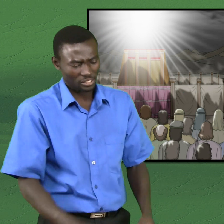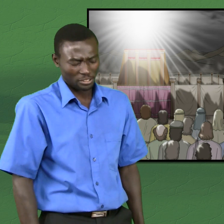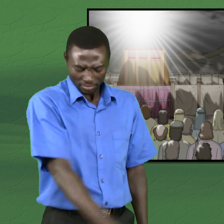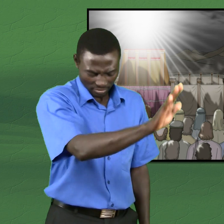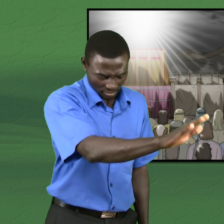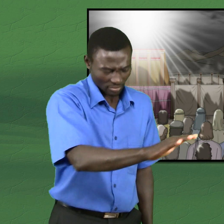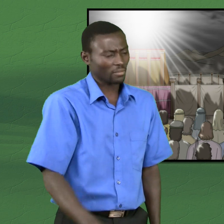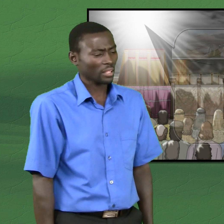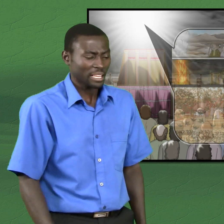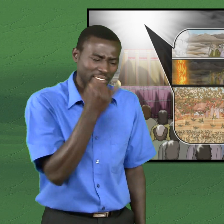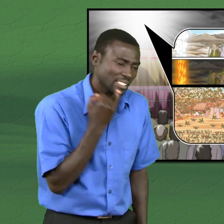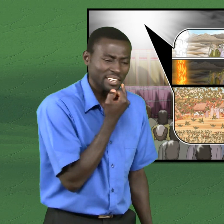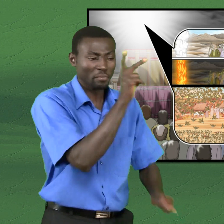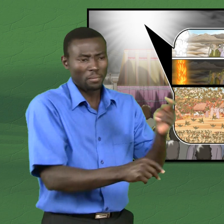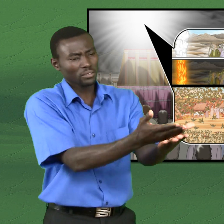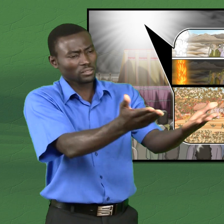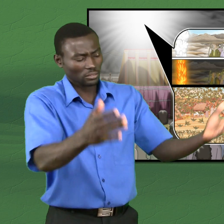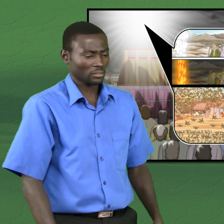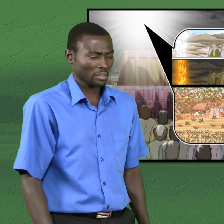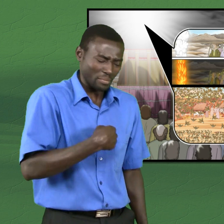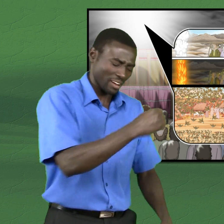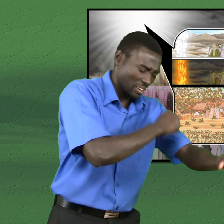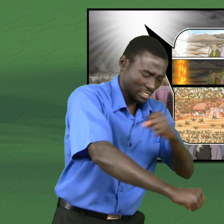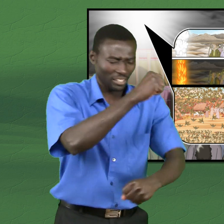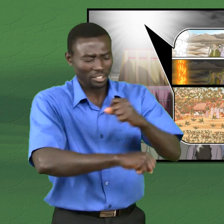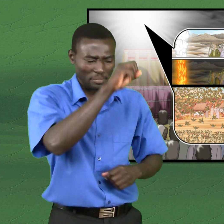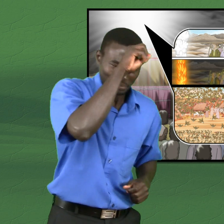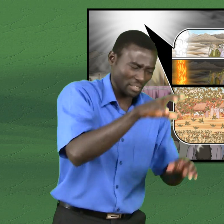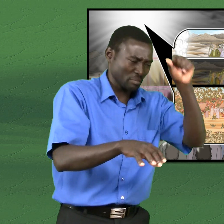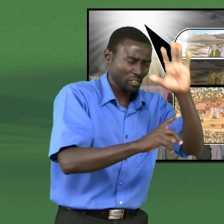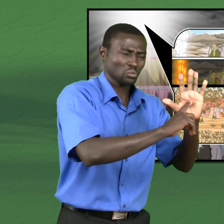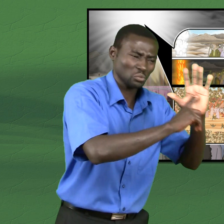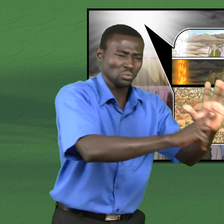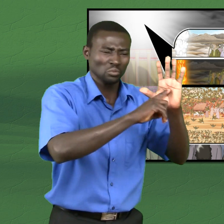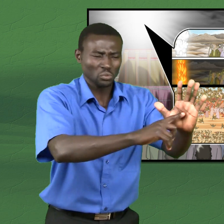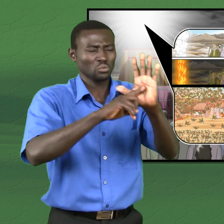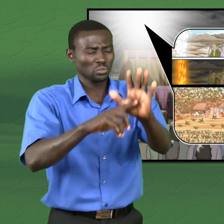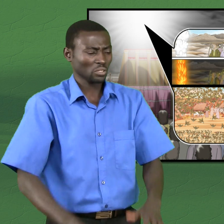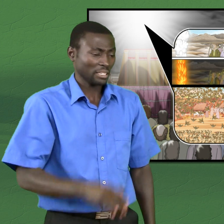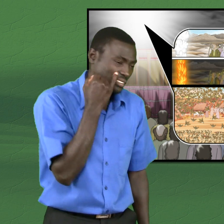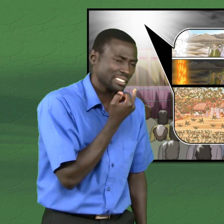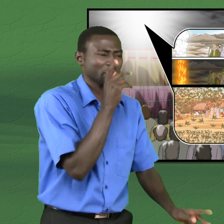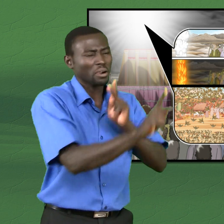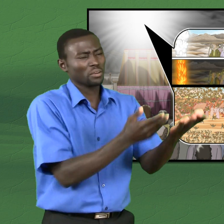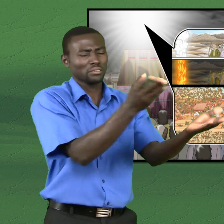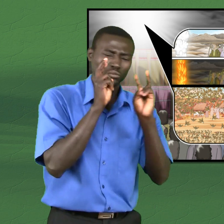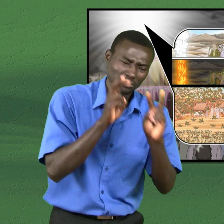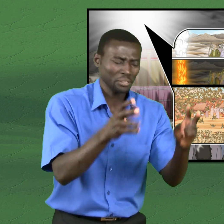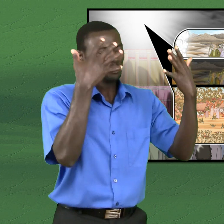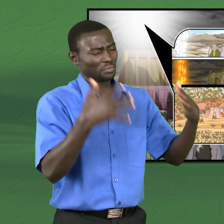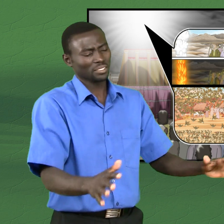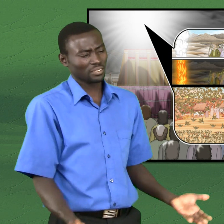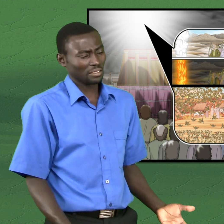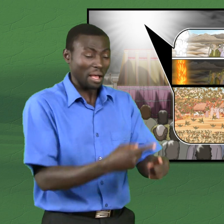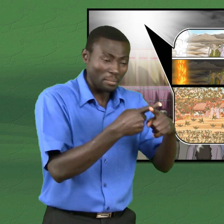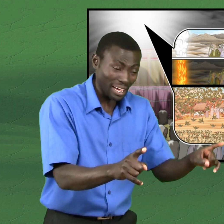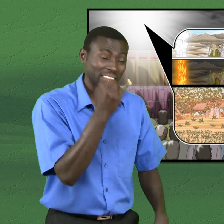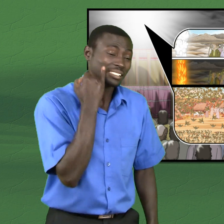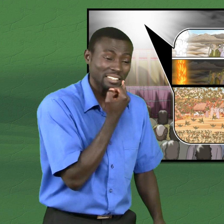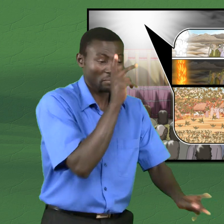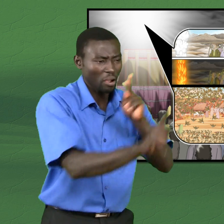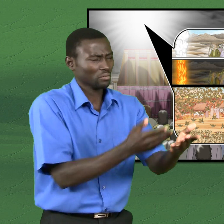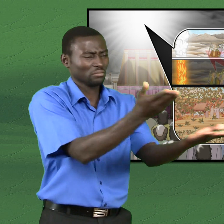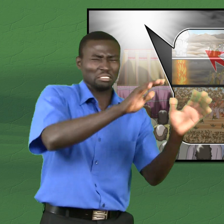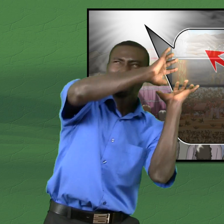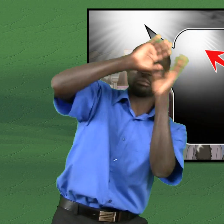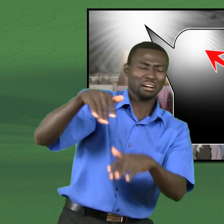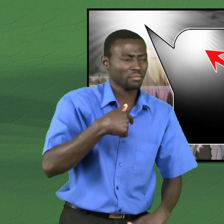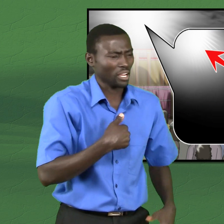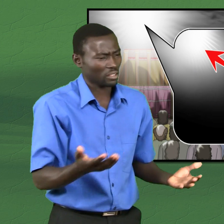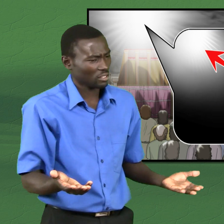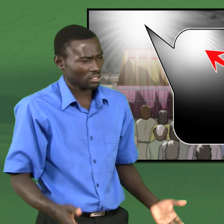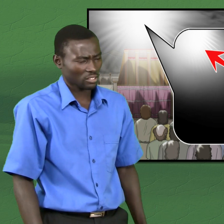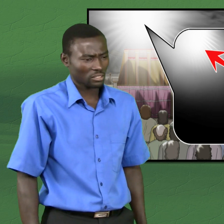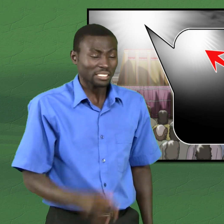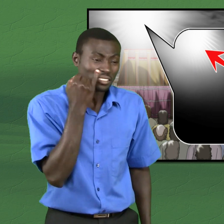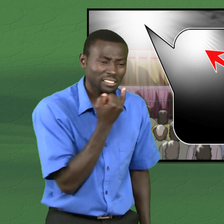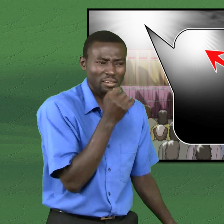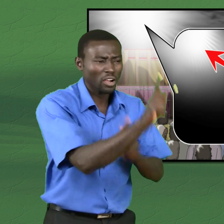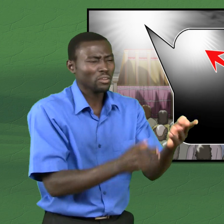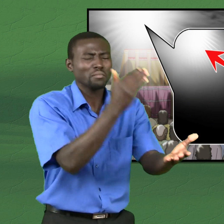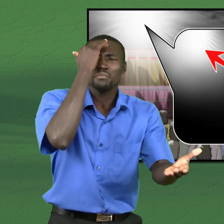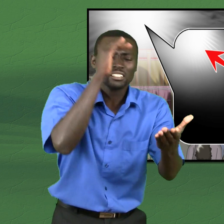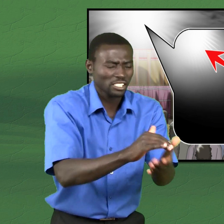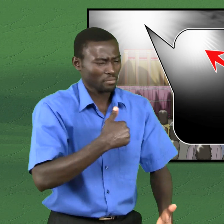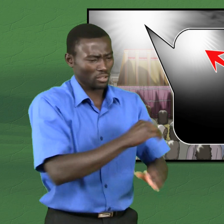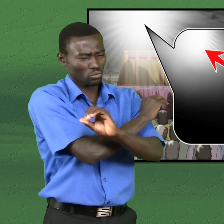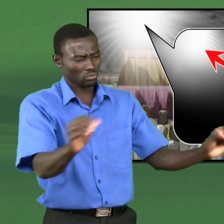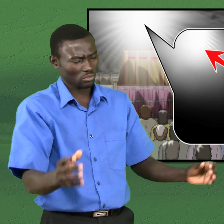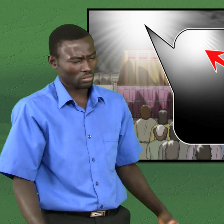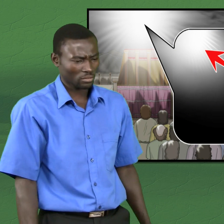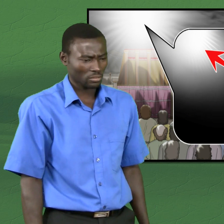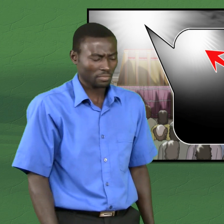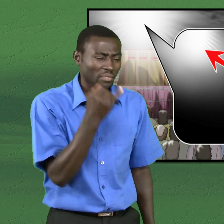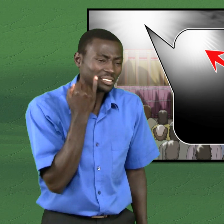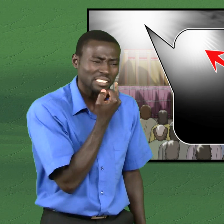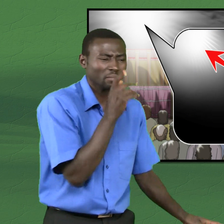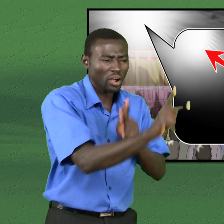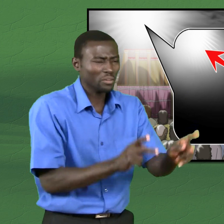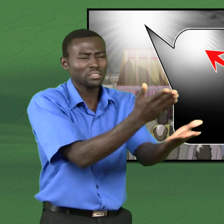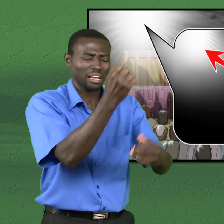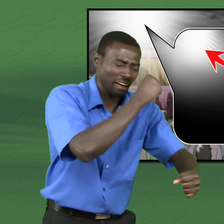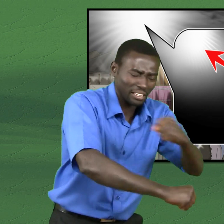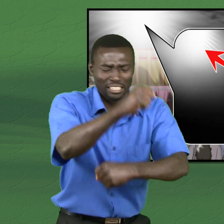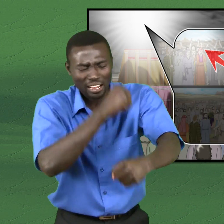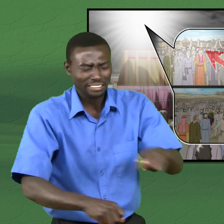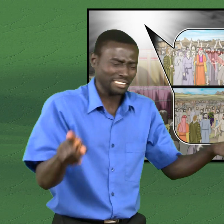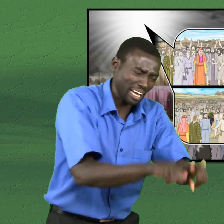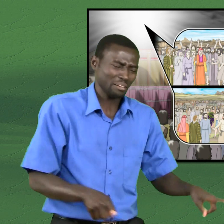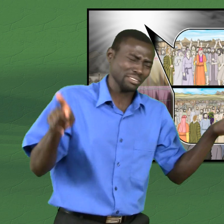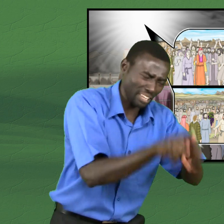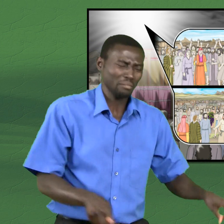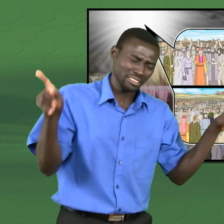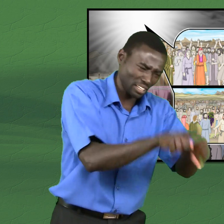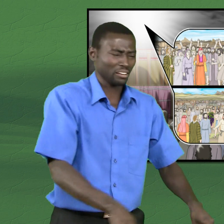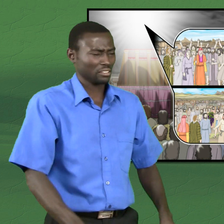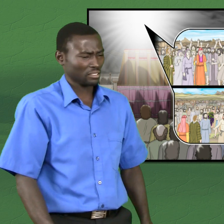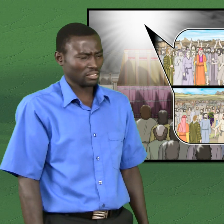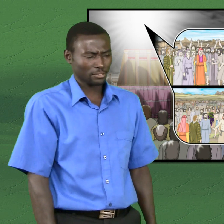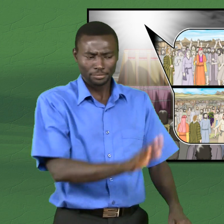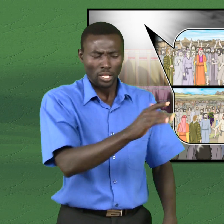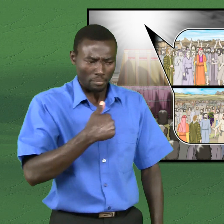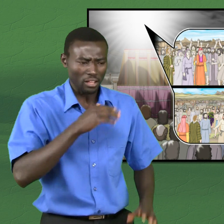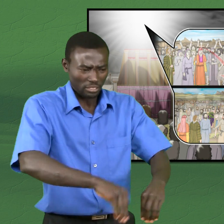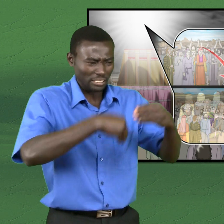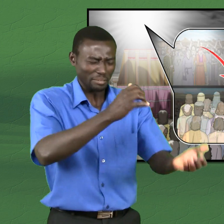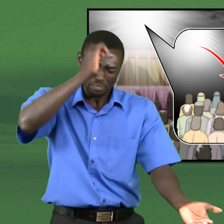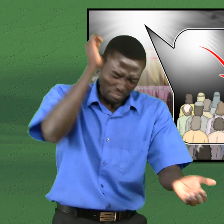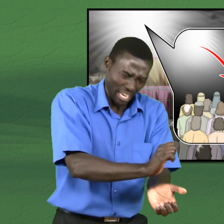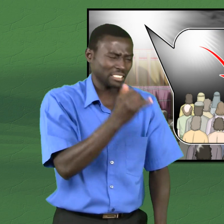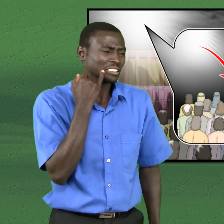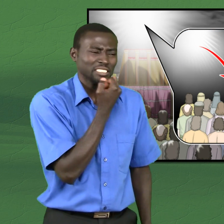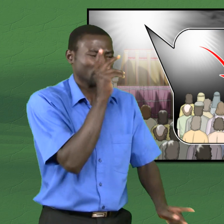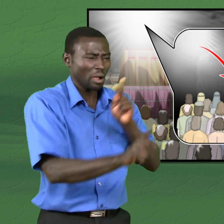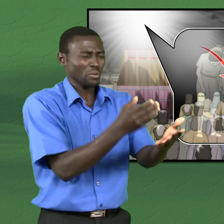How long will they refuse to believe in Me, despite all the signs I have performed among them?